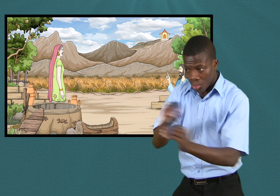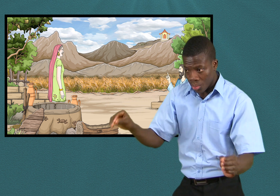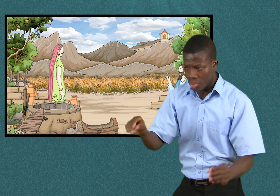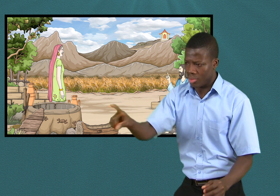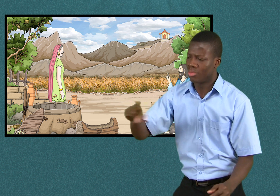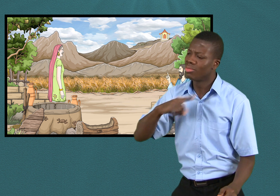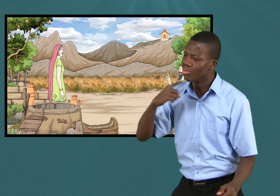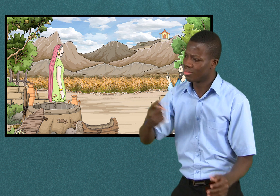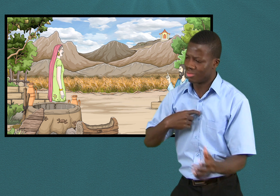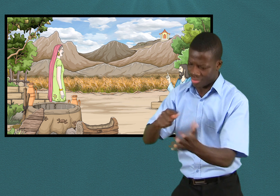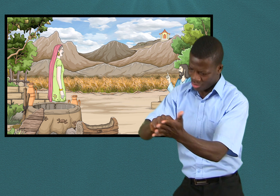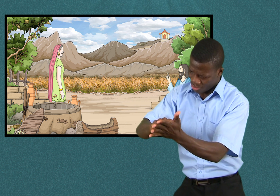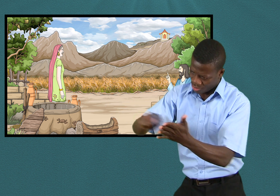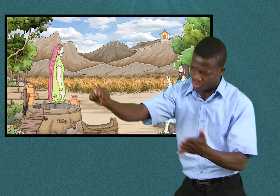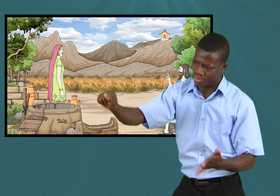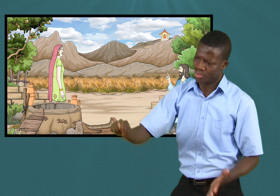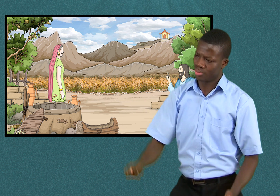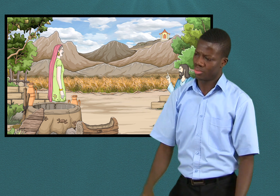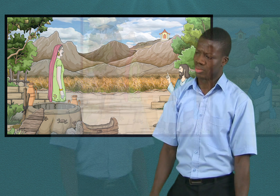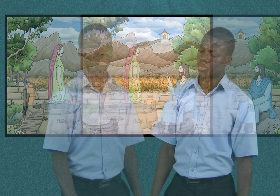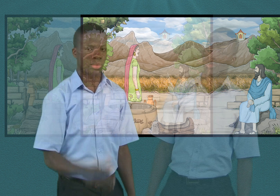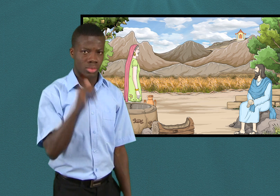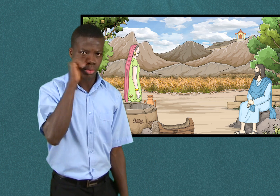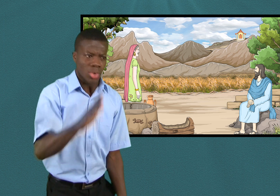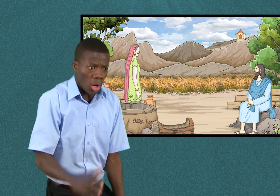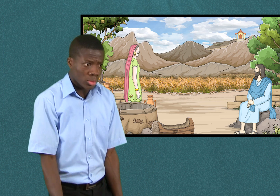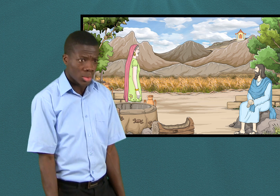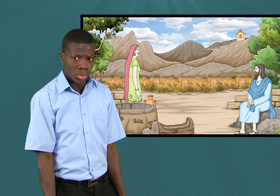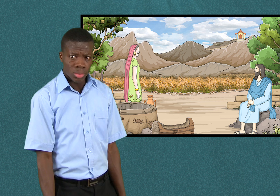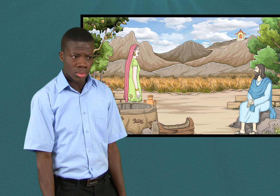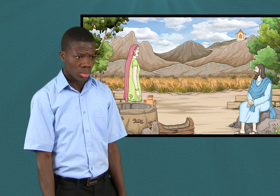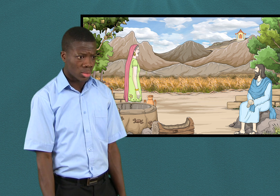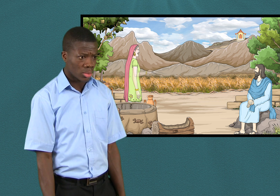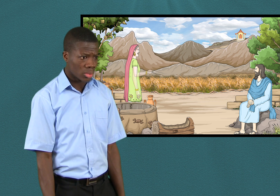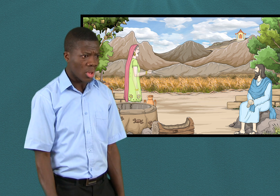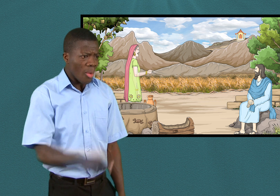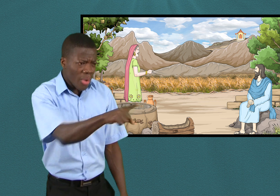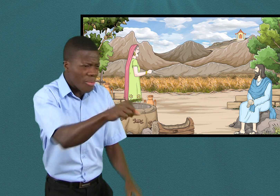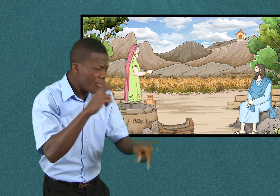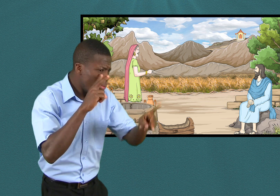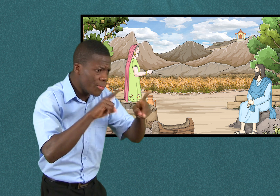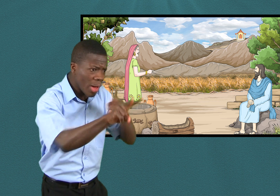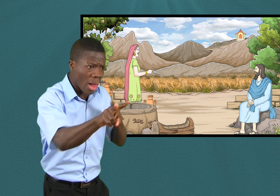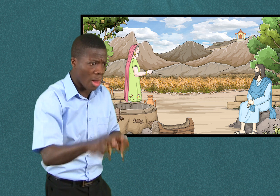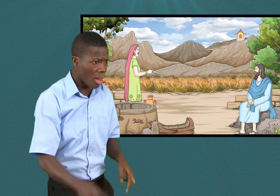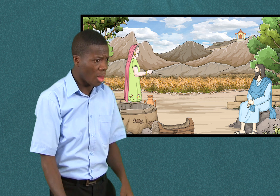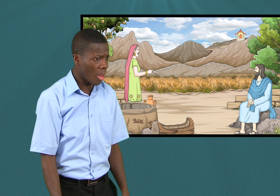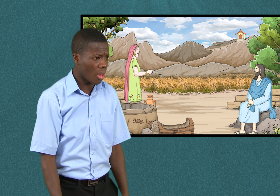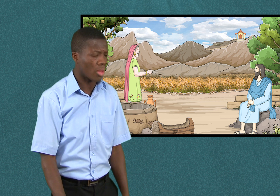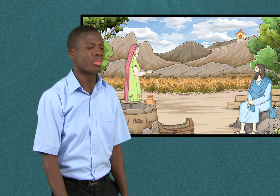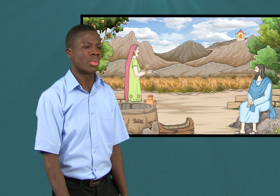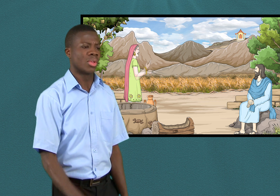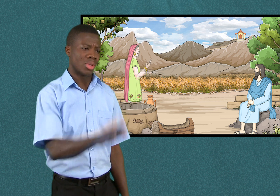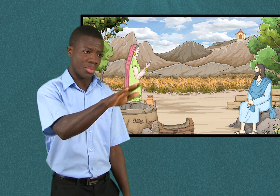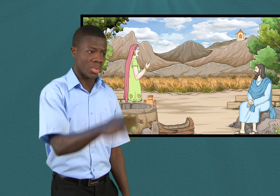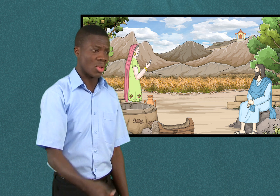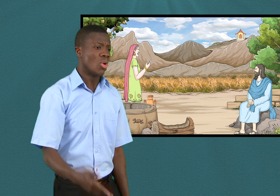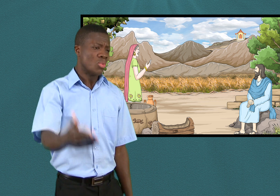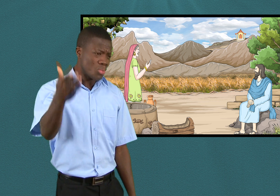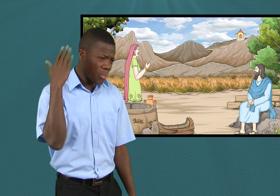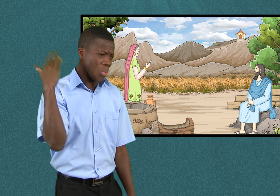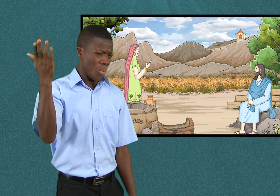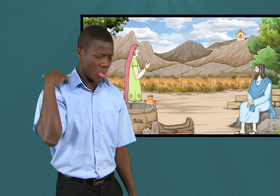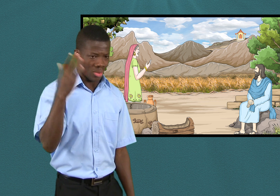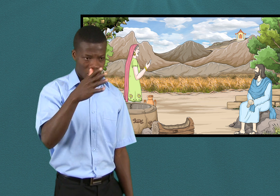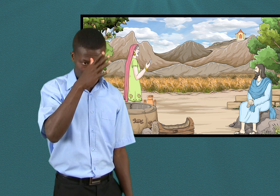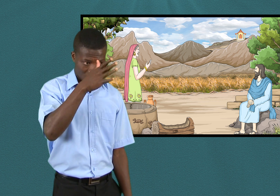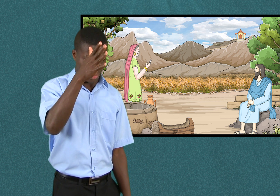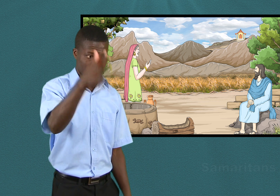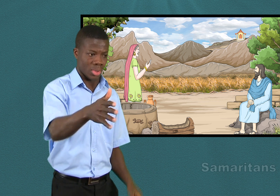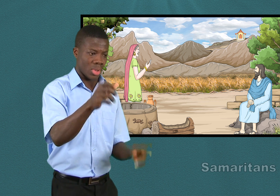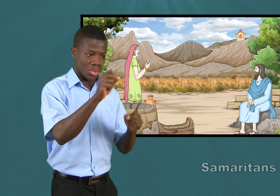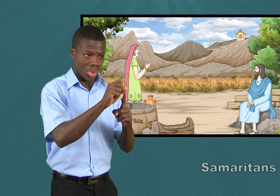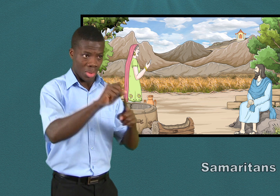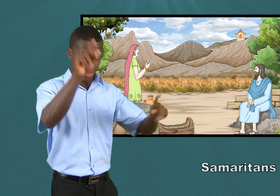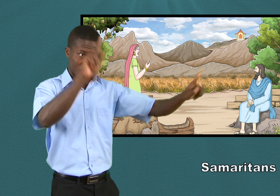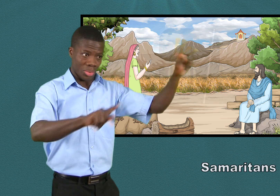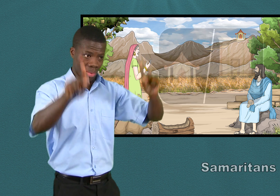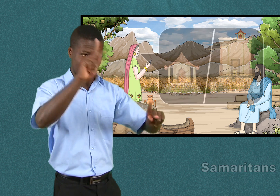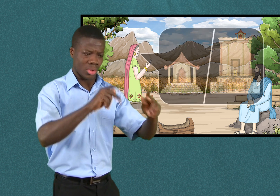“Sir,” the woman said, “I see that You are a prophet.